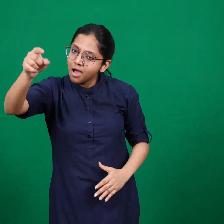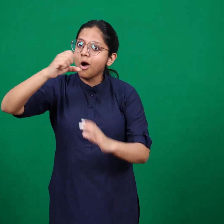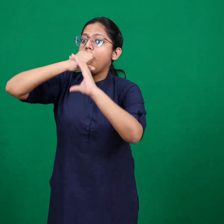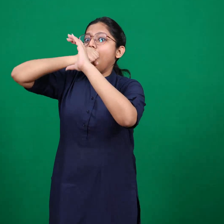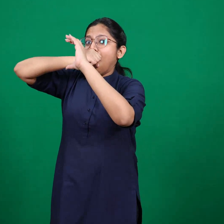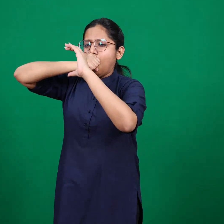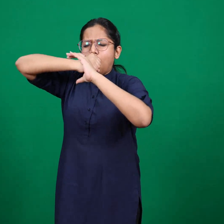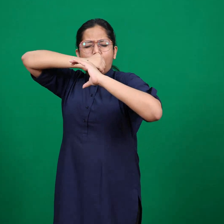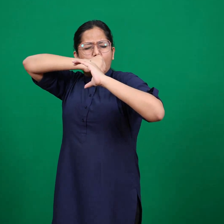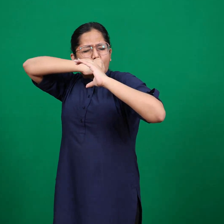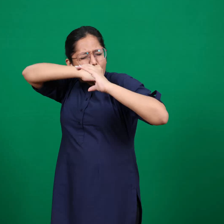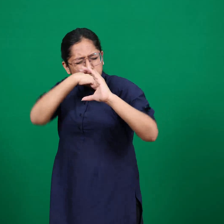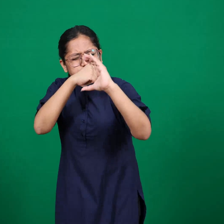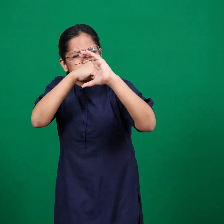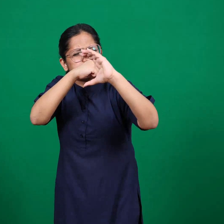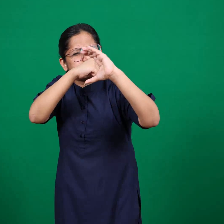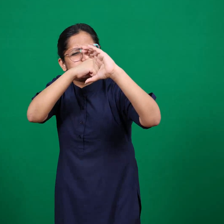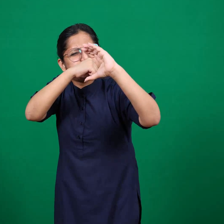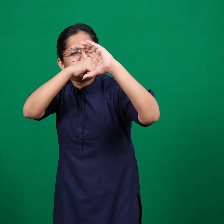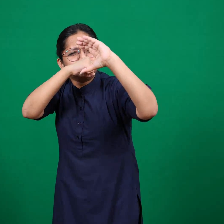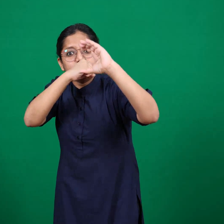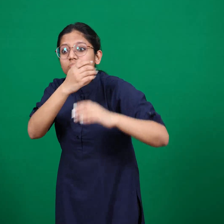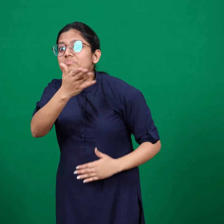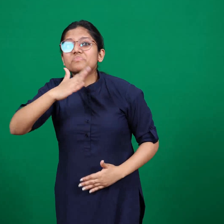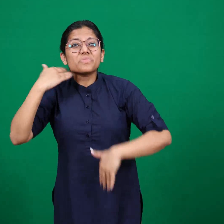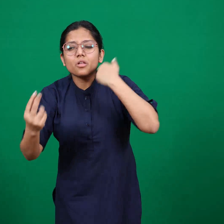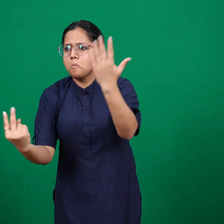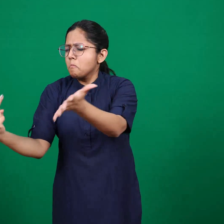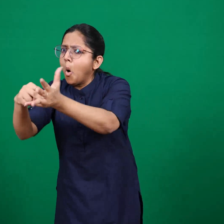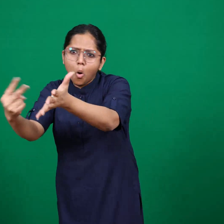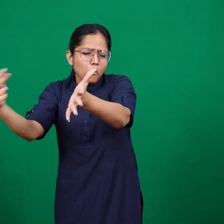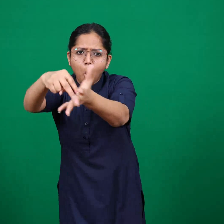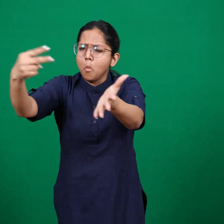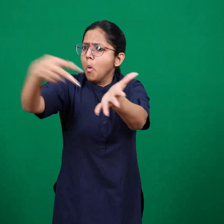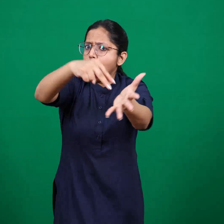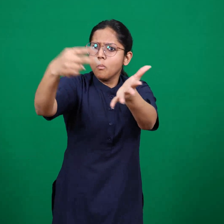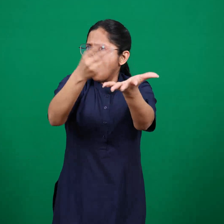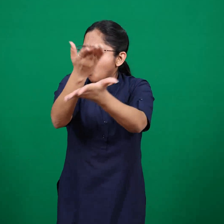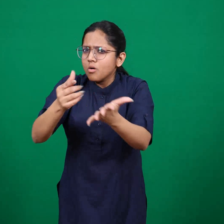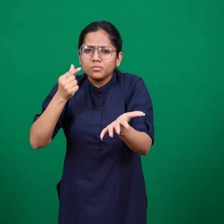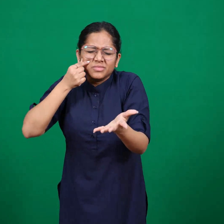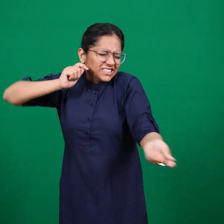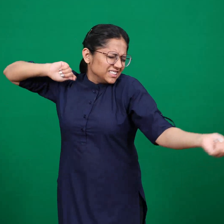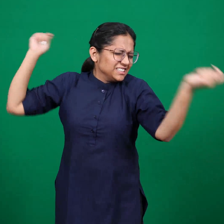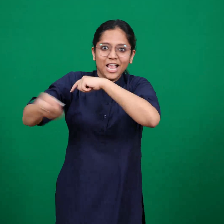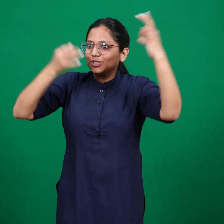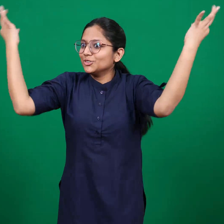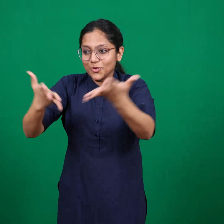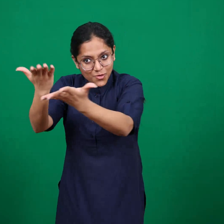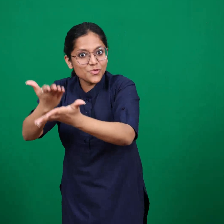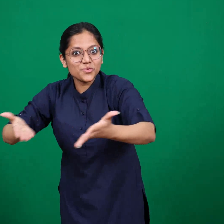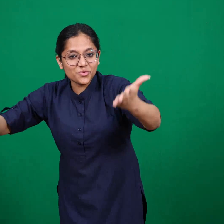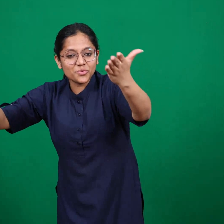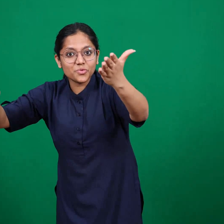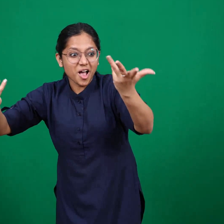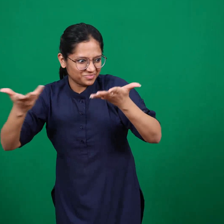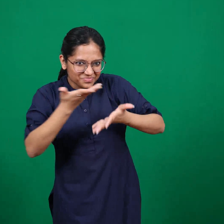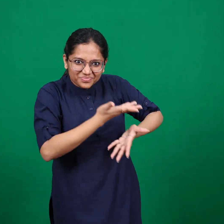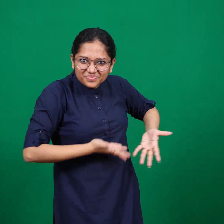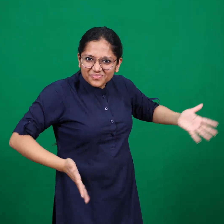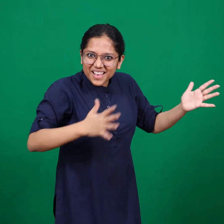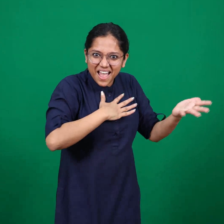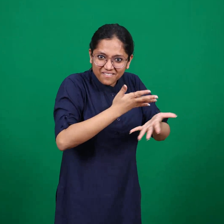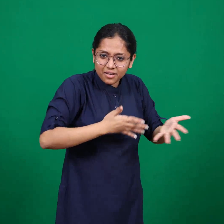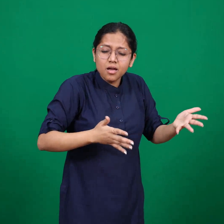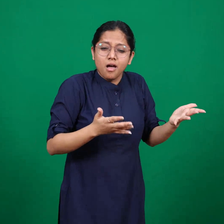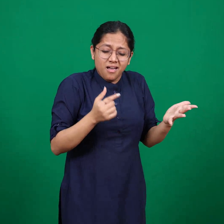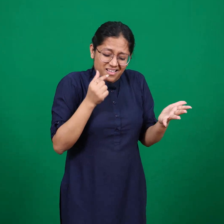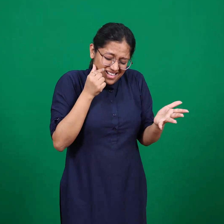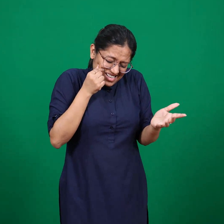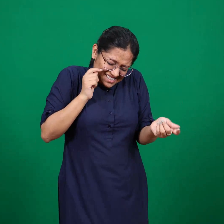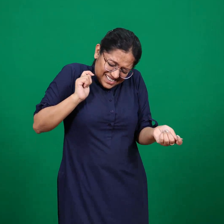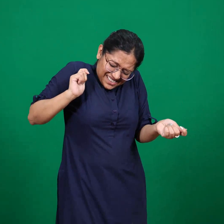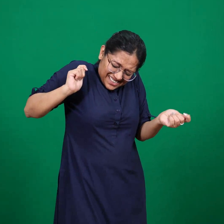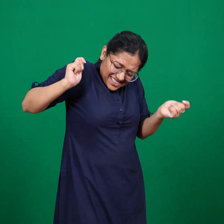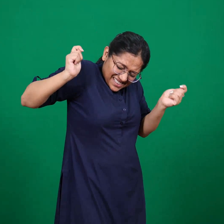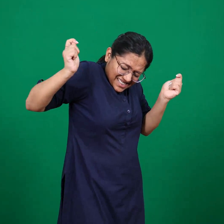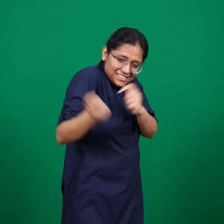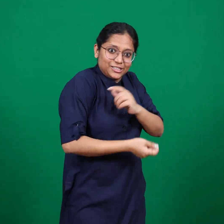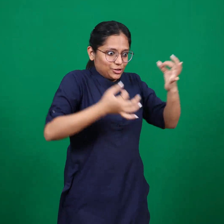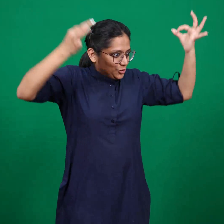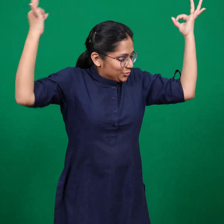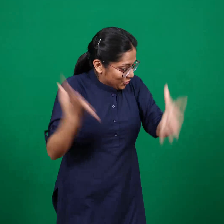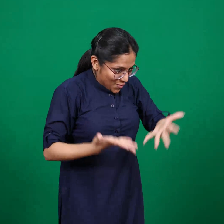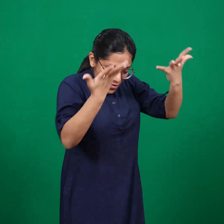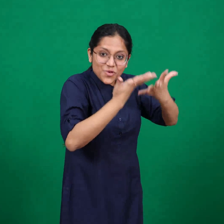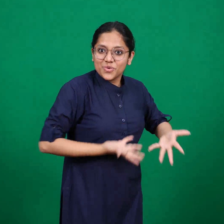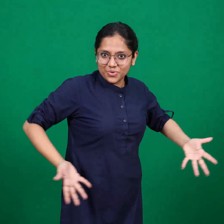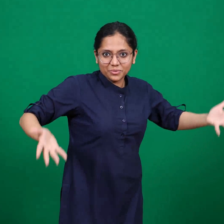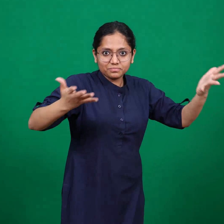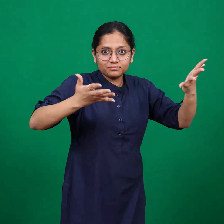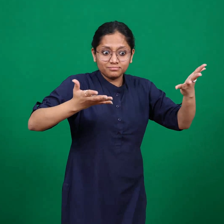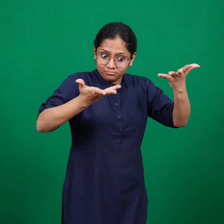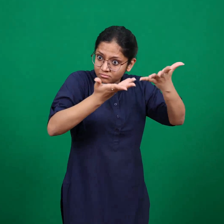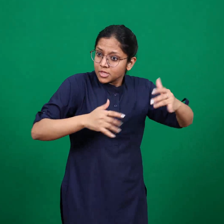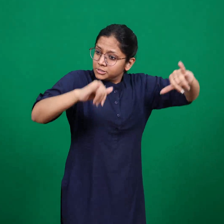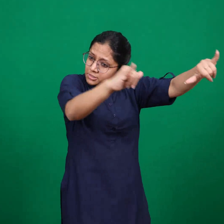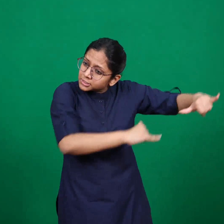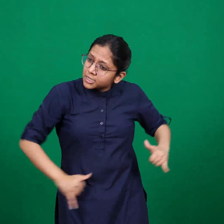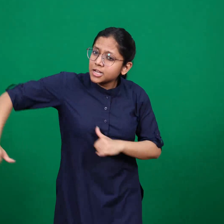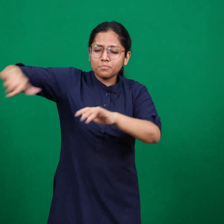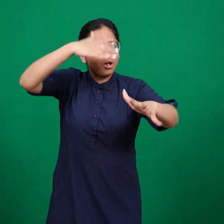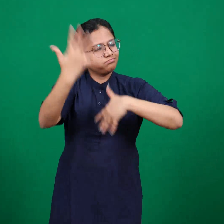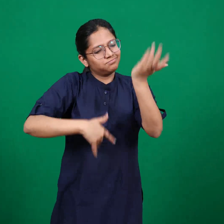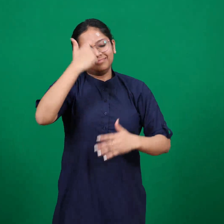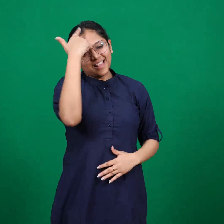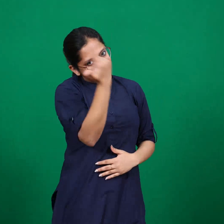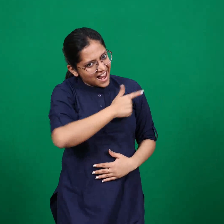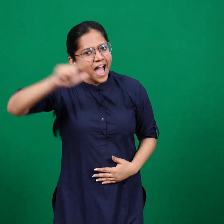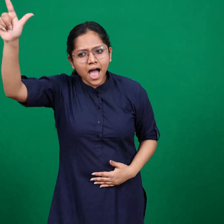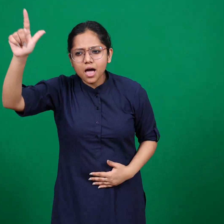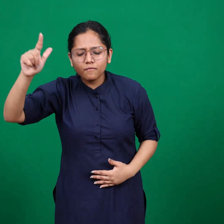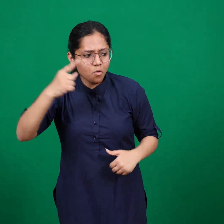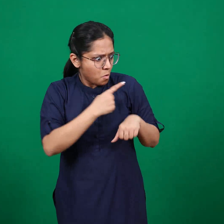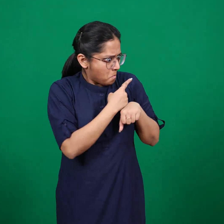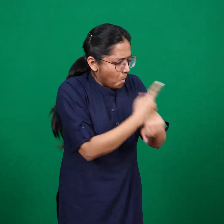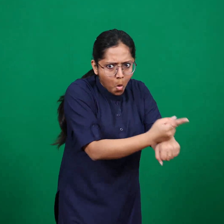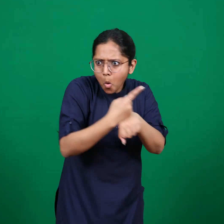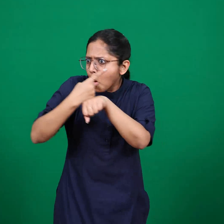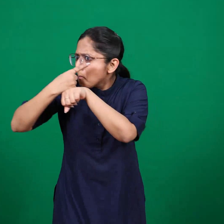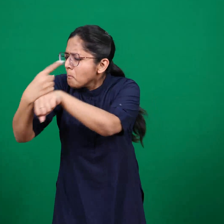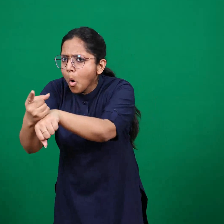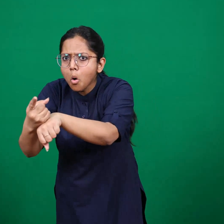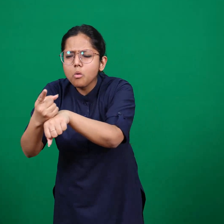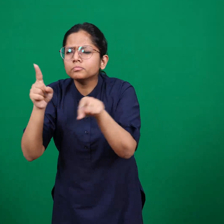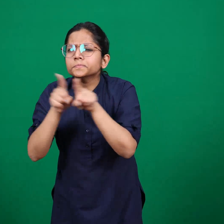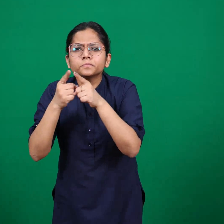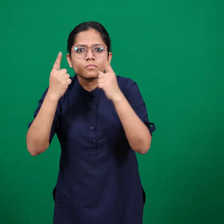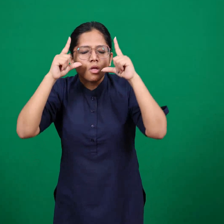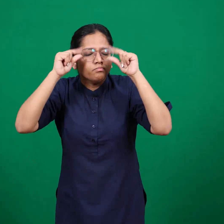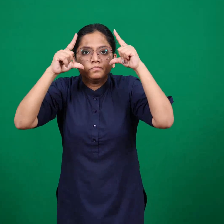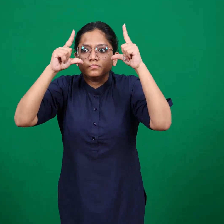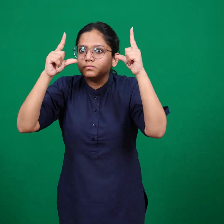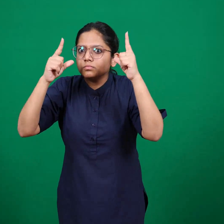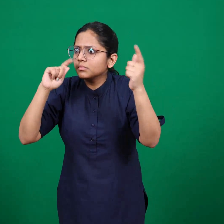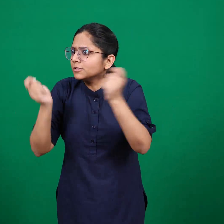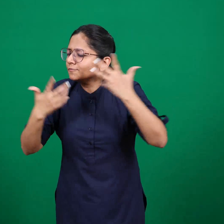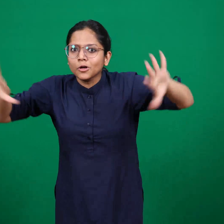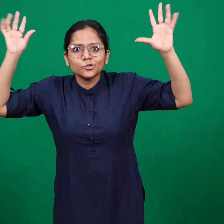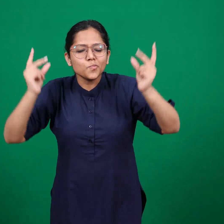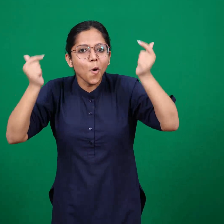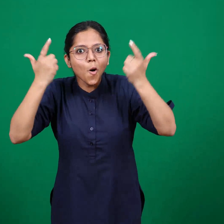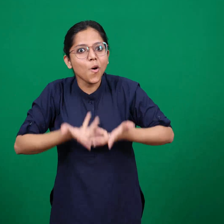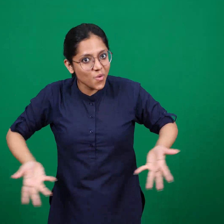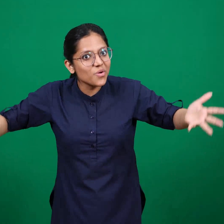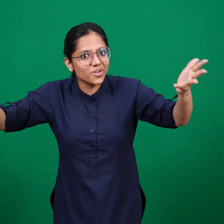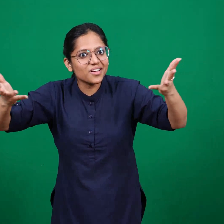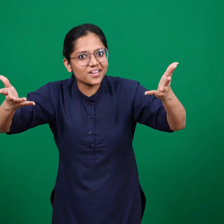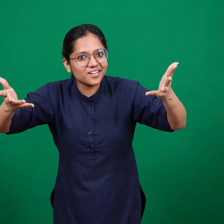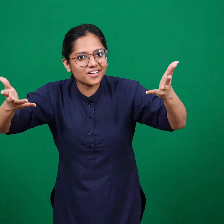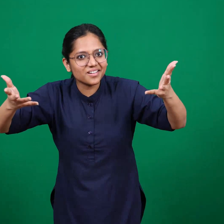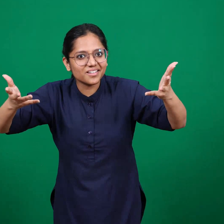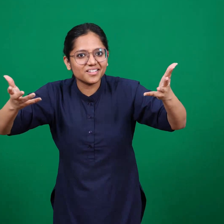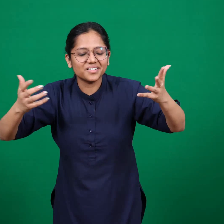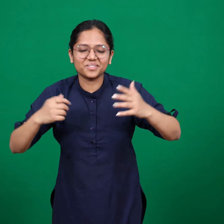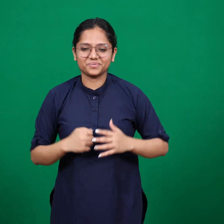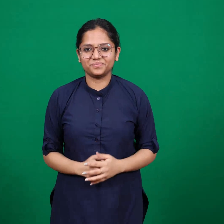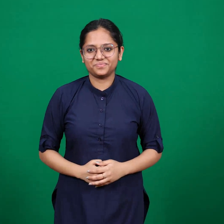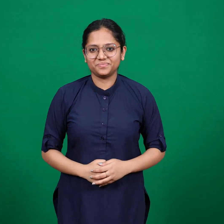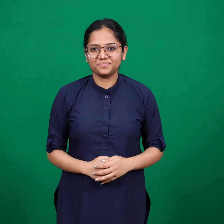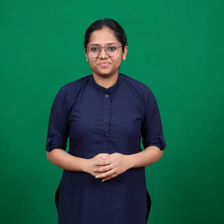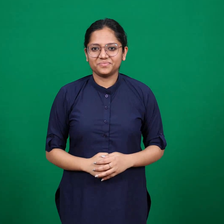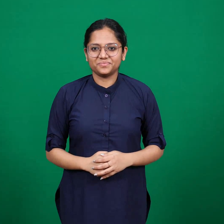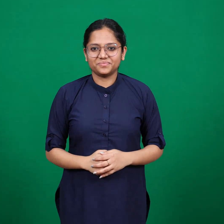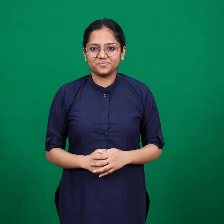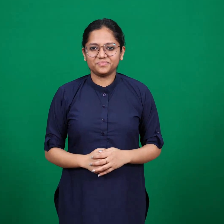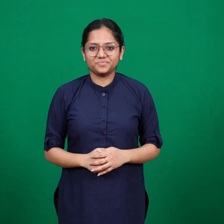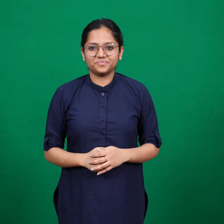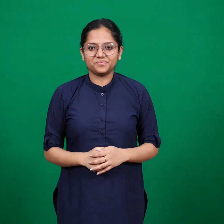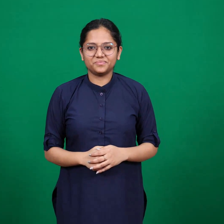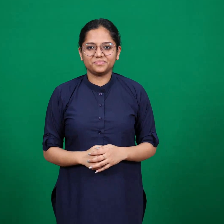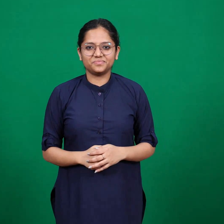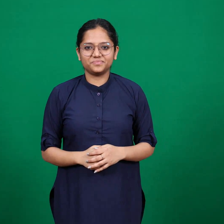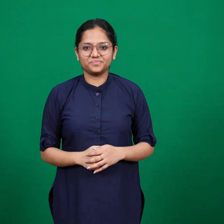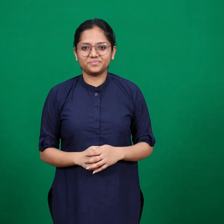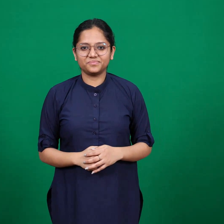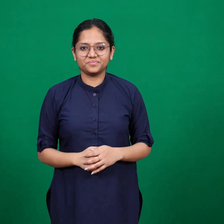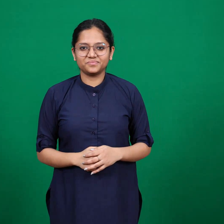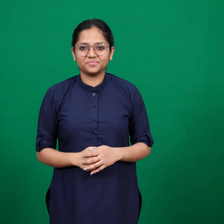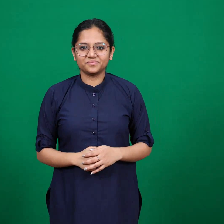For the trumpet will sound, the dead will be raised imperishable, and we will be changed.